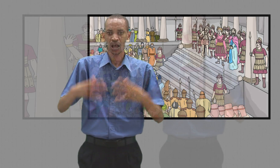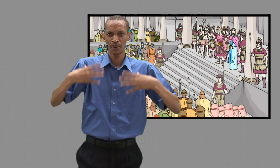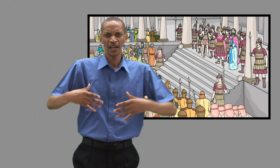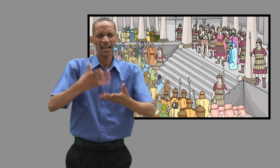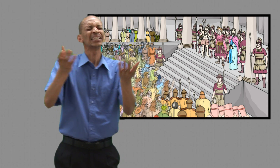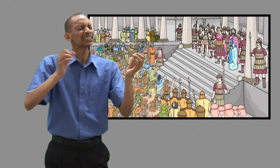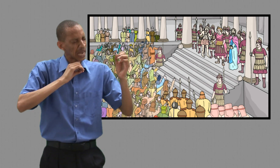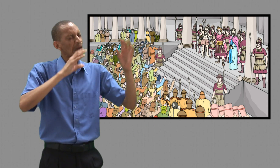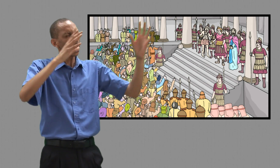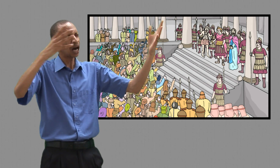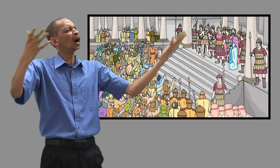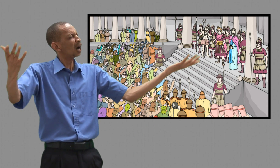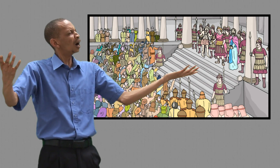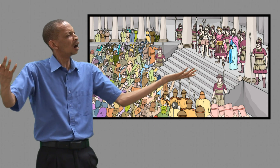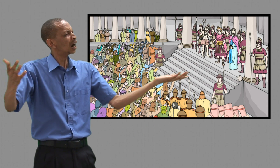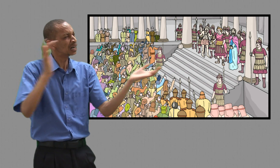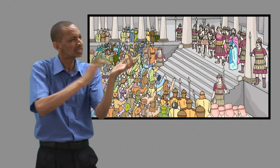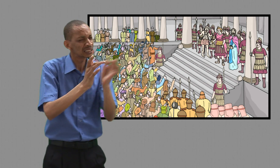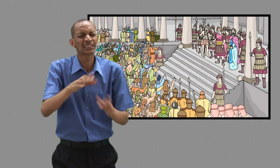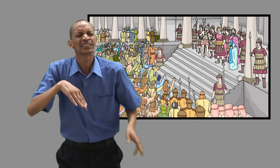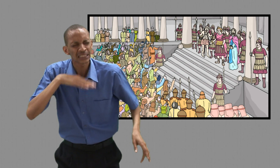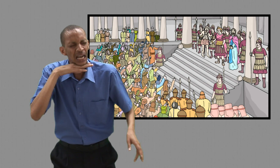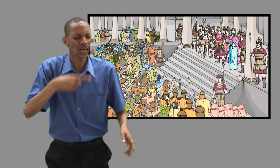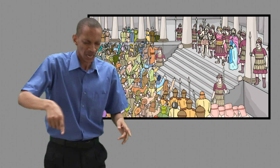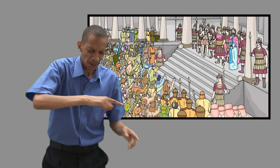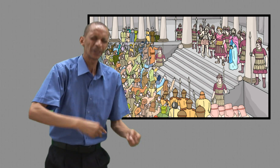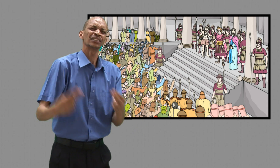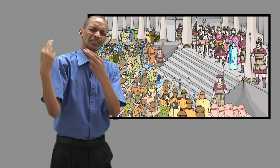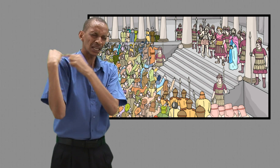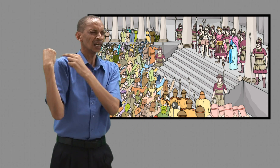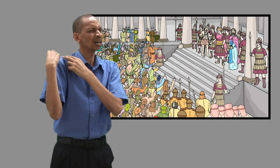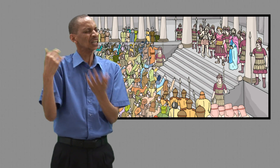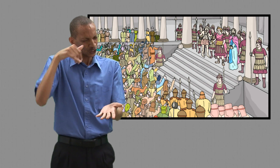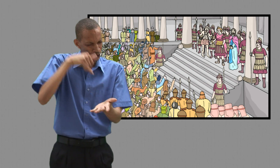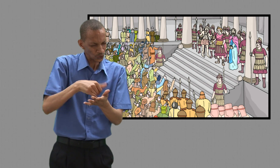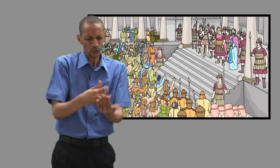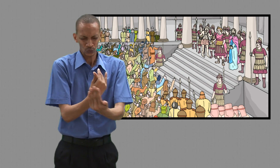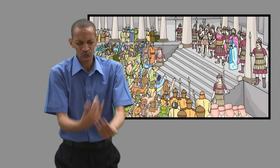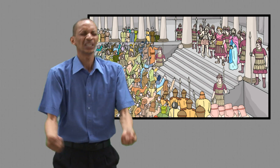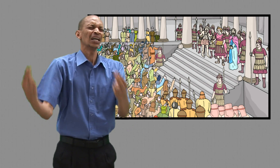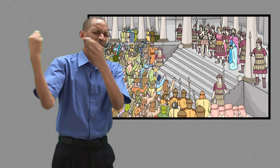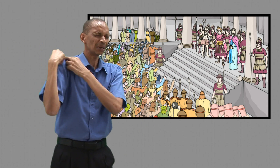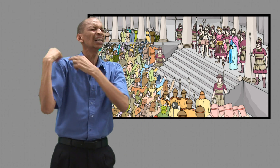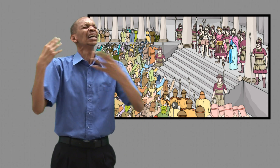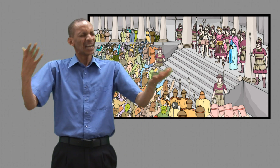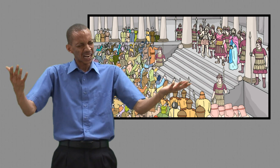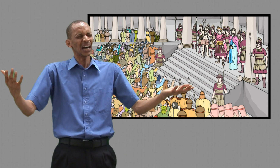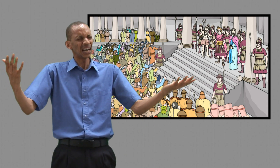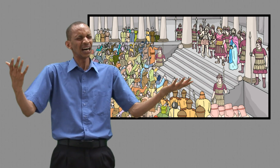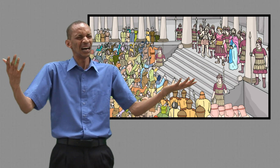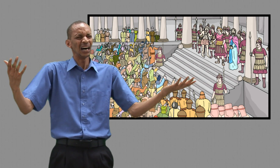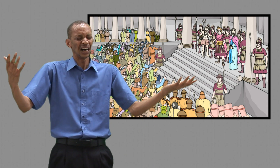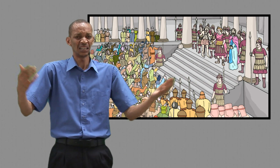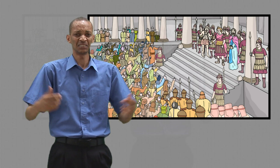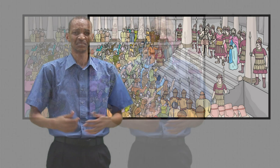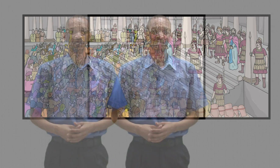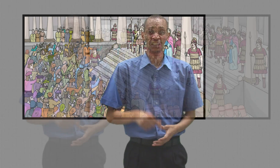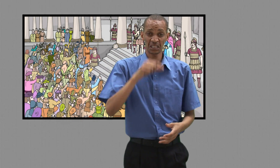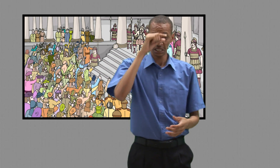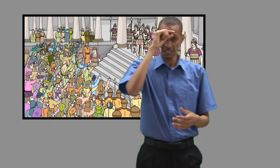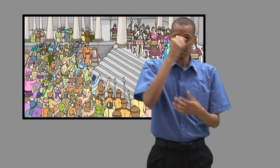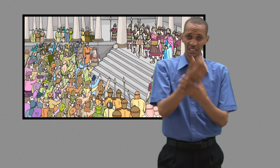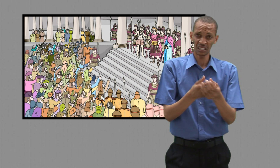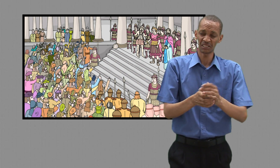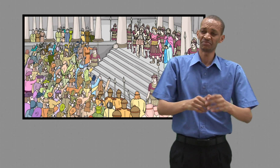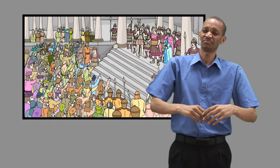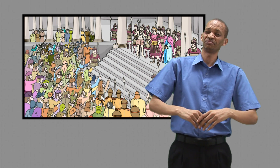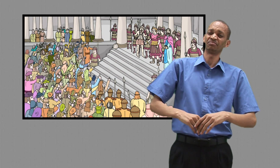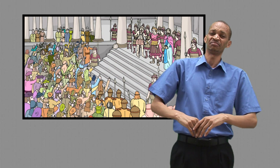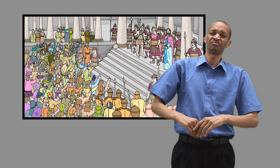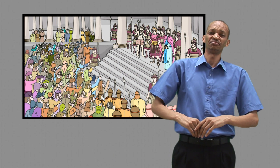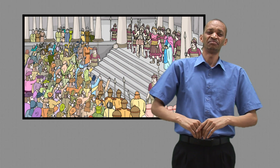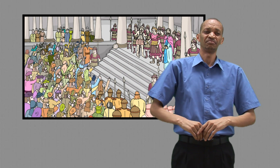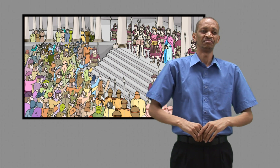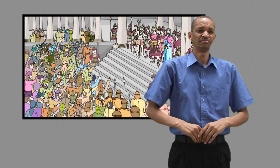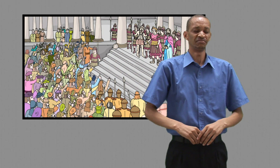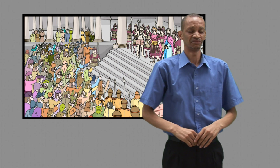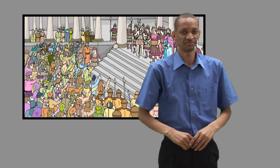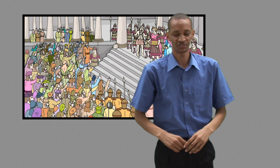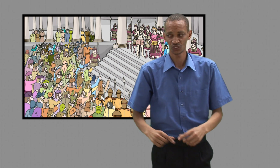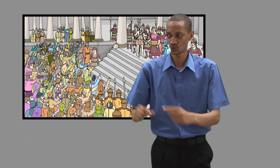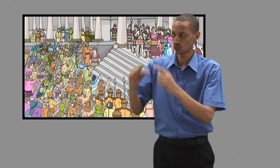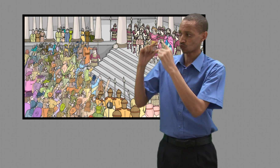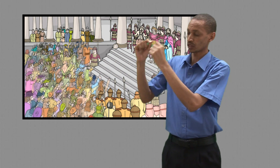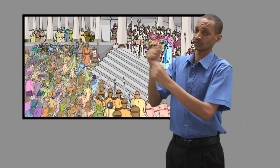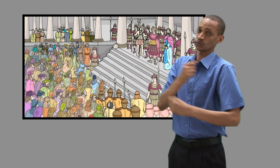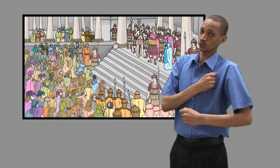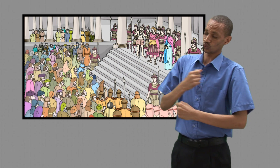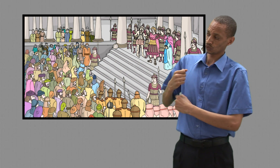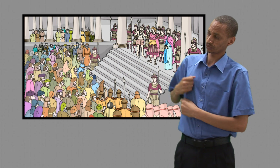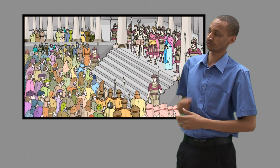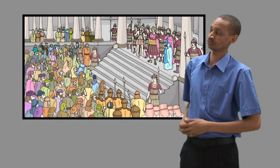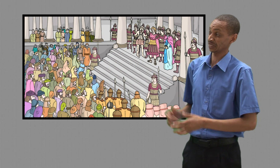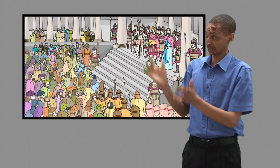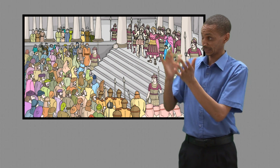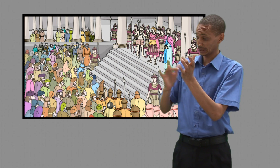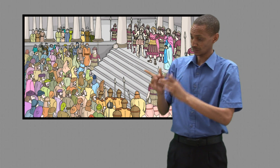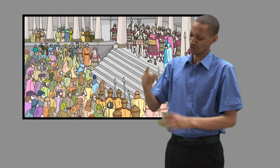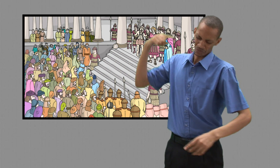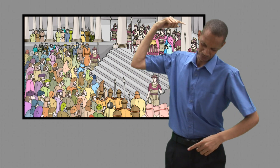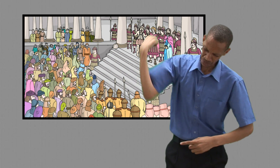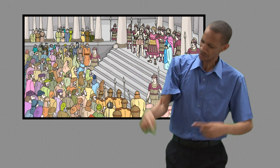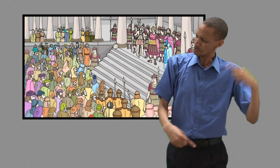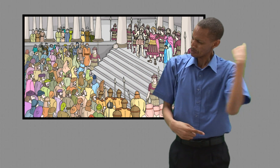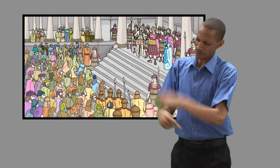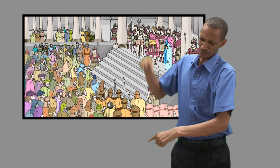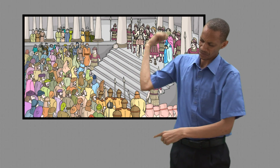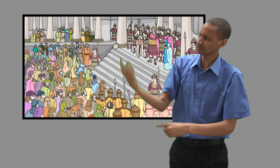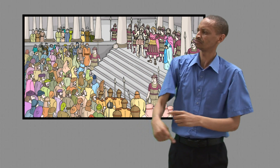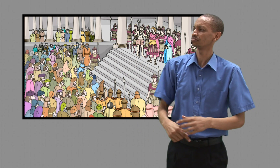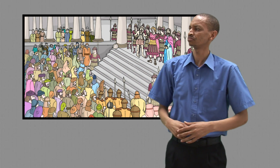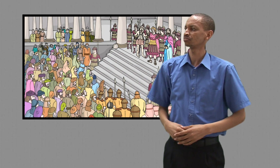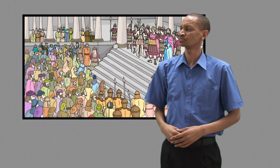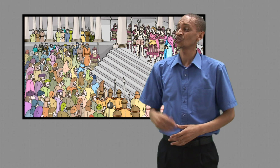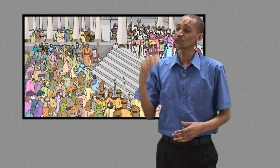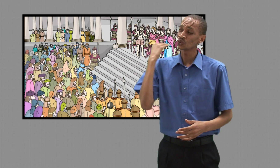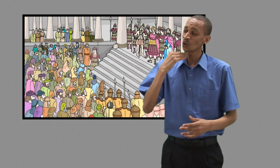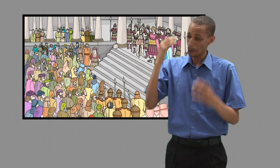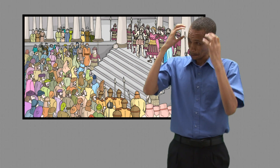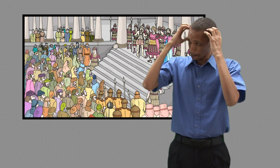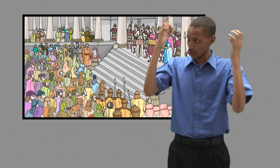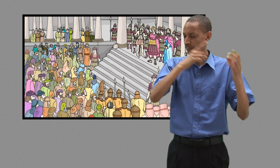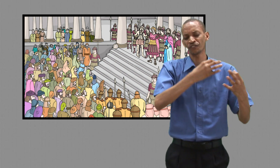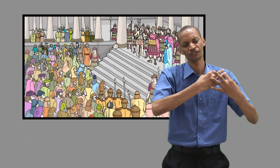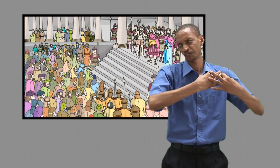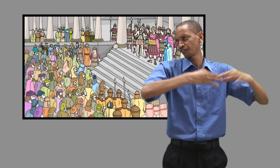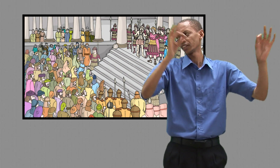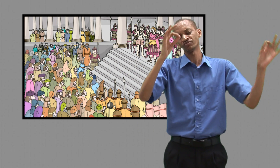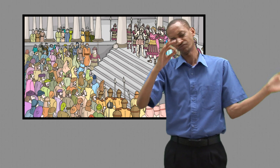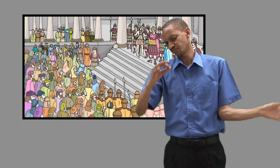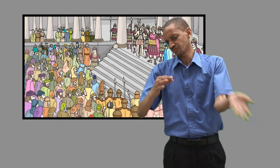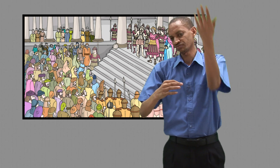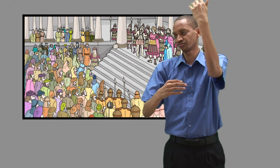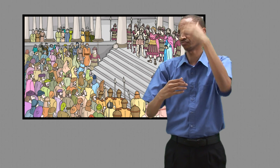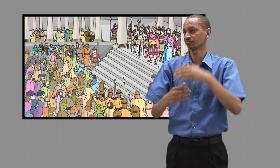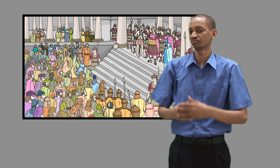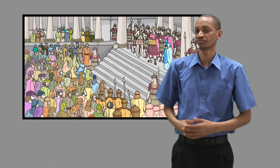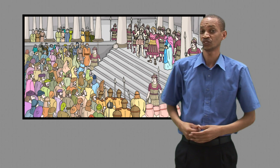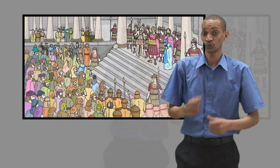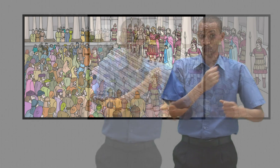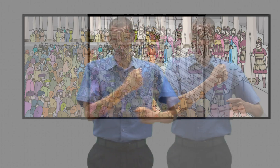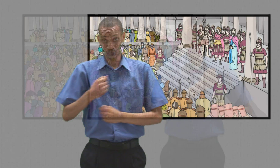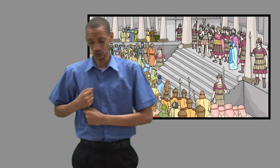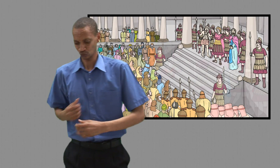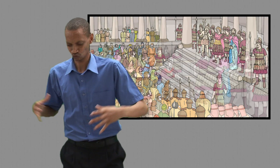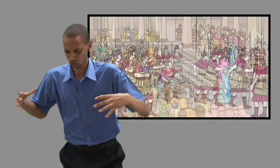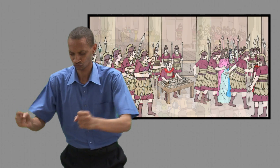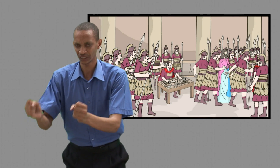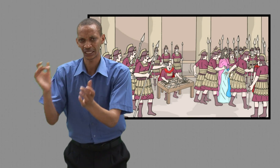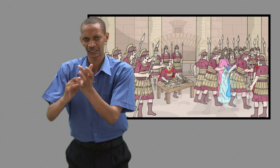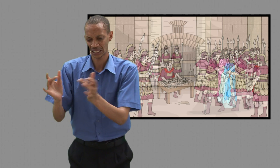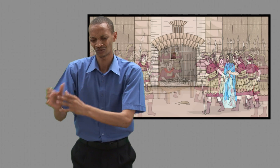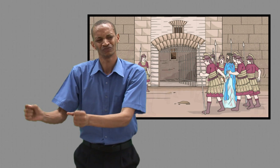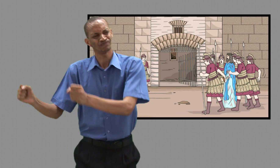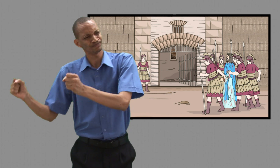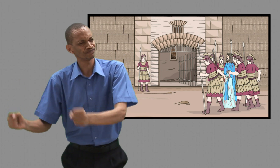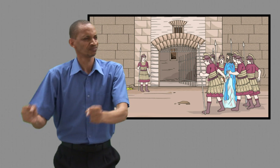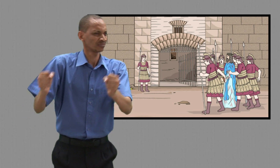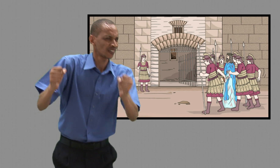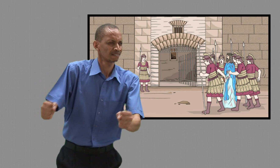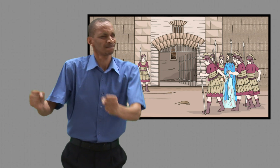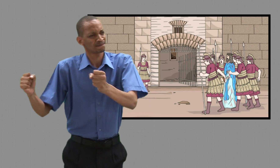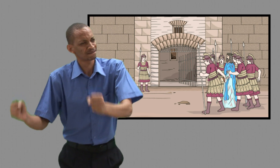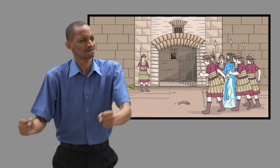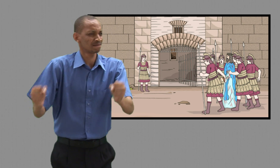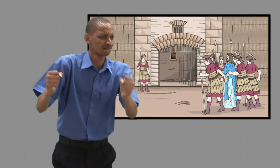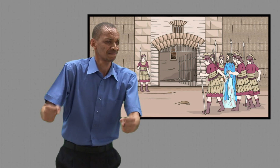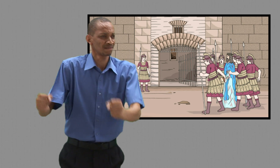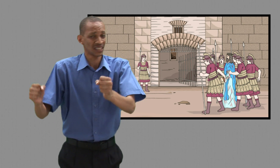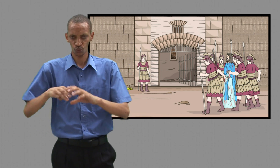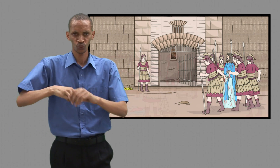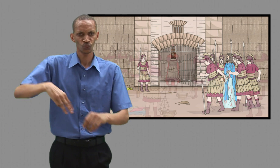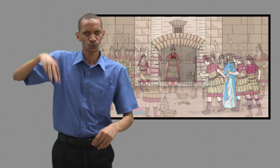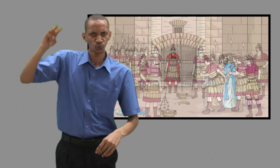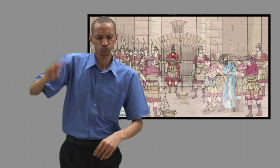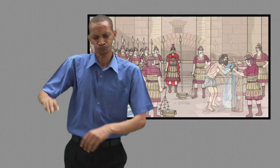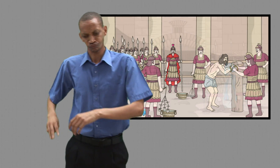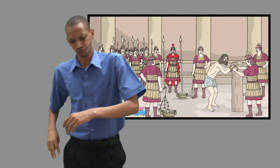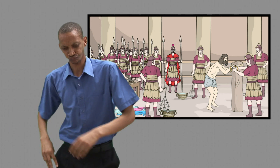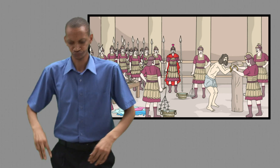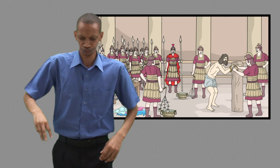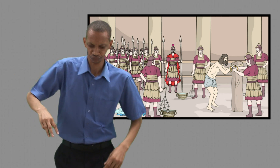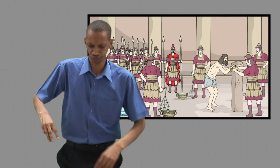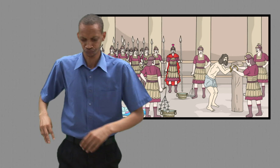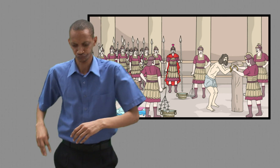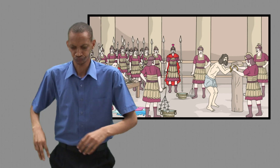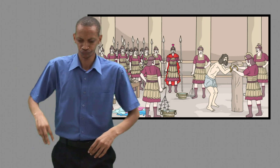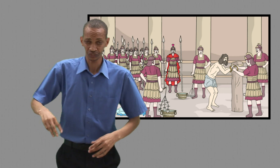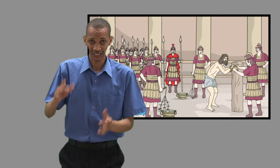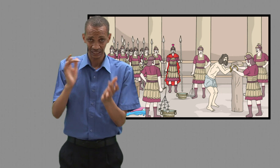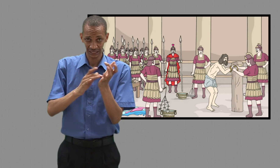“I am innocent of this man’s blood,” he said. “You bear the responsibility.” All the people answered, “His blood be on us and on our children!”